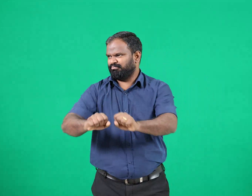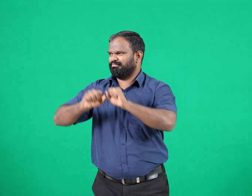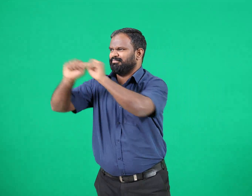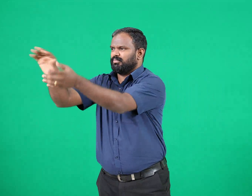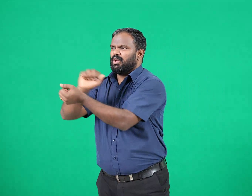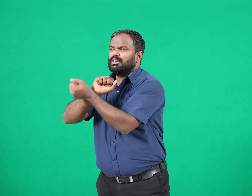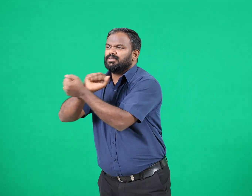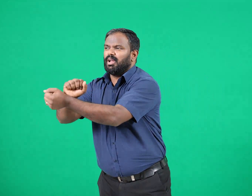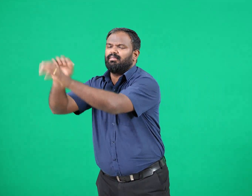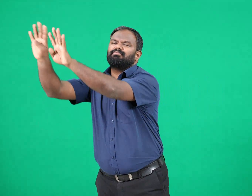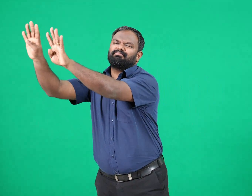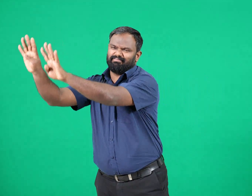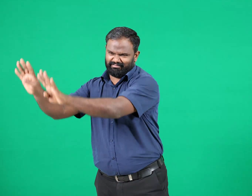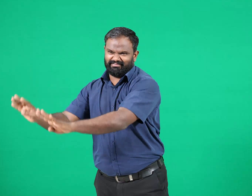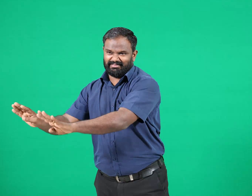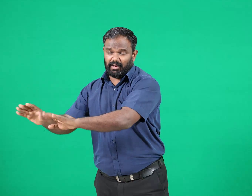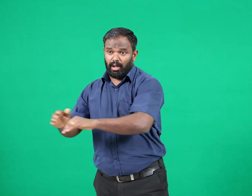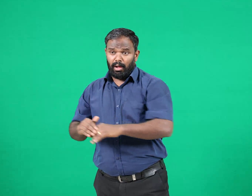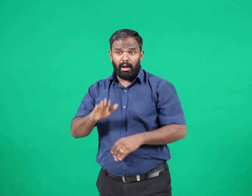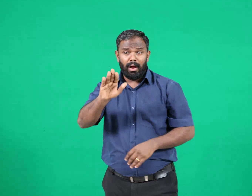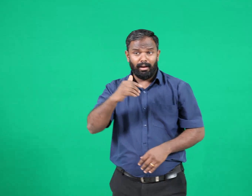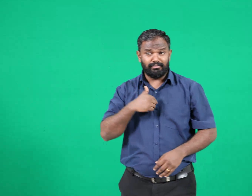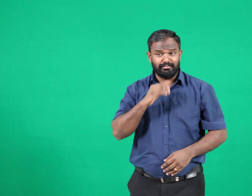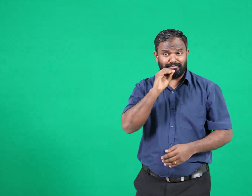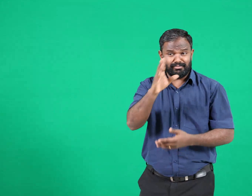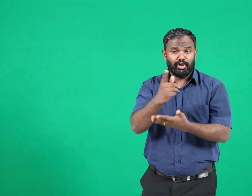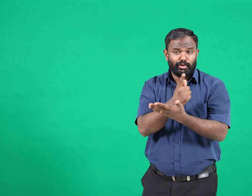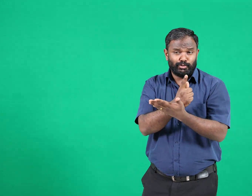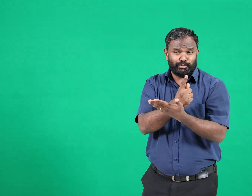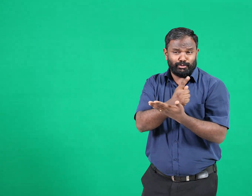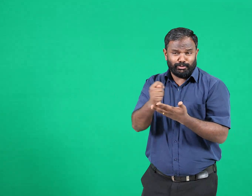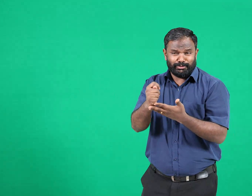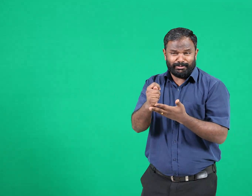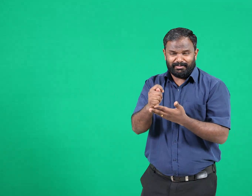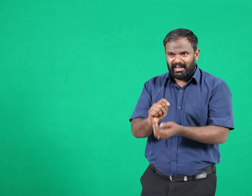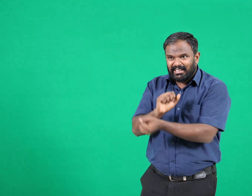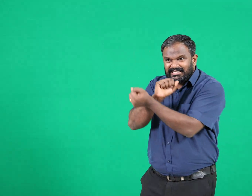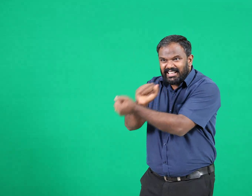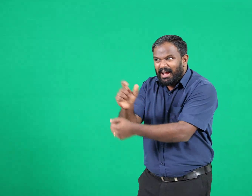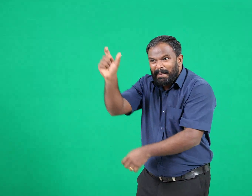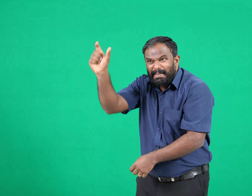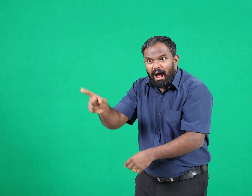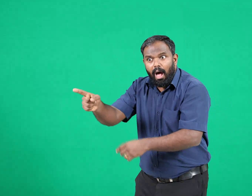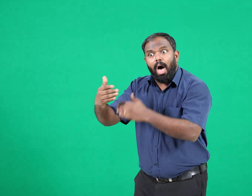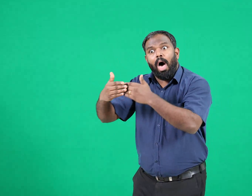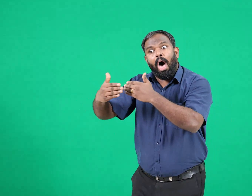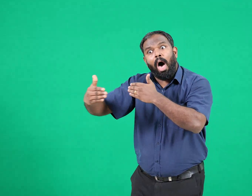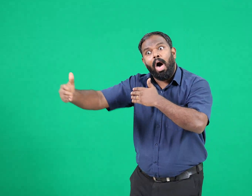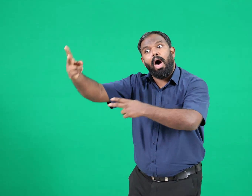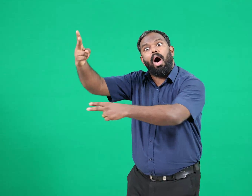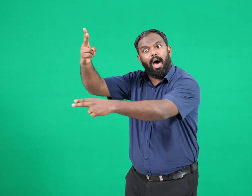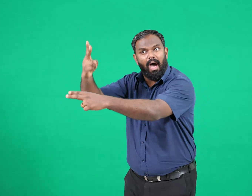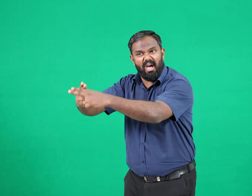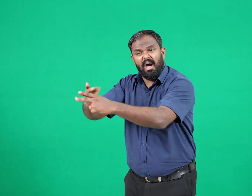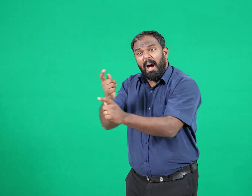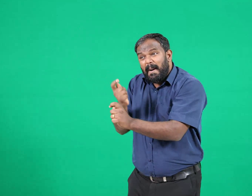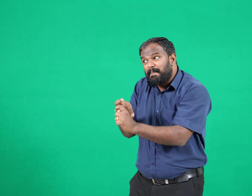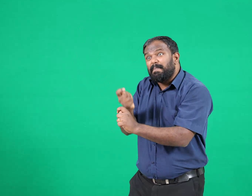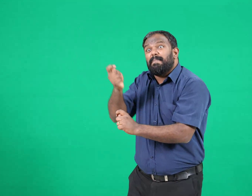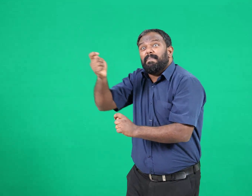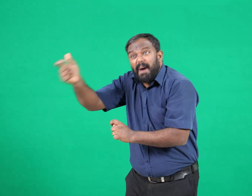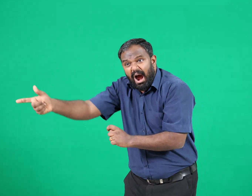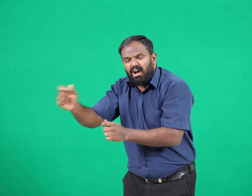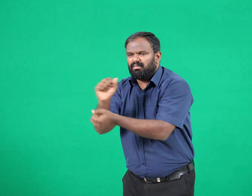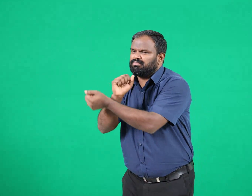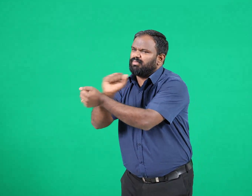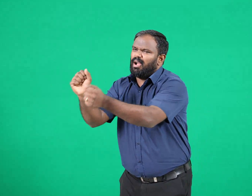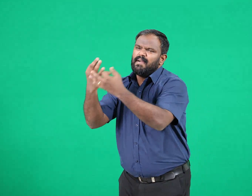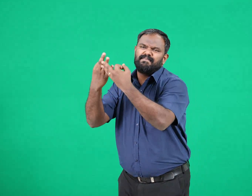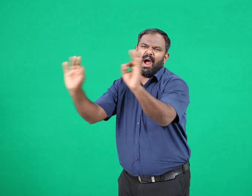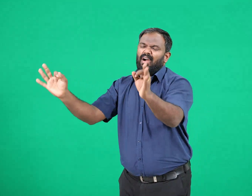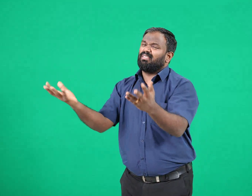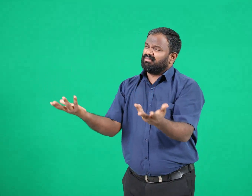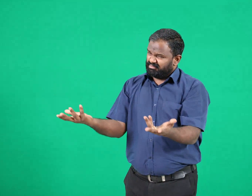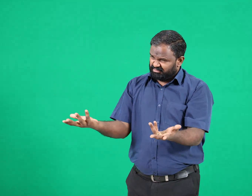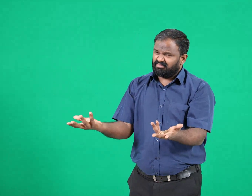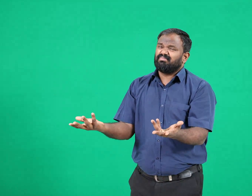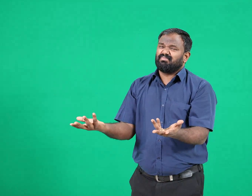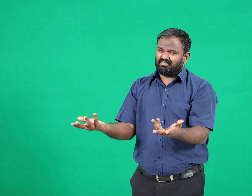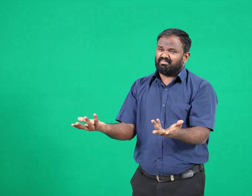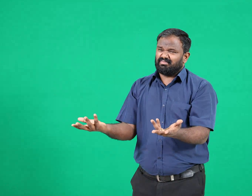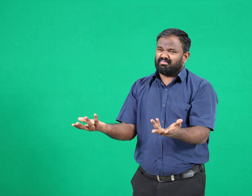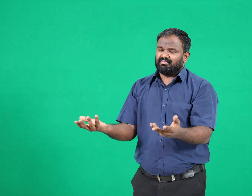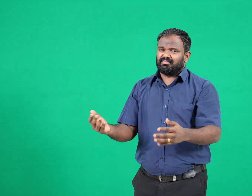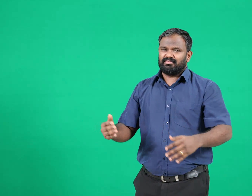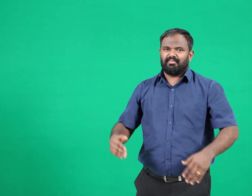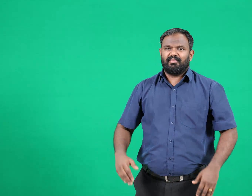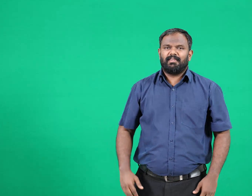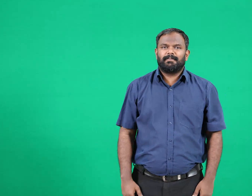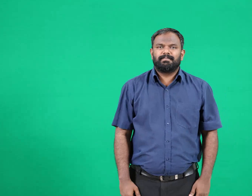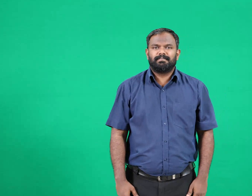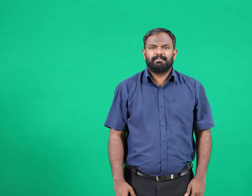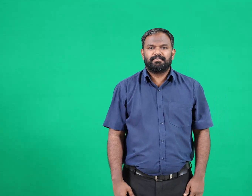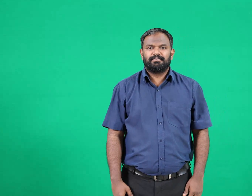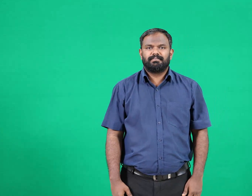Truly I tell you, you will not get out until you have paid the last penny.